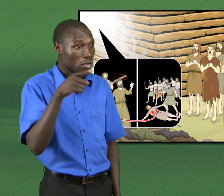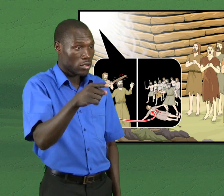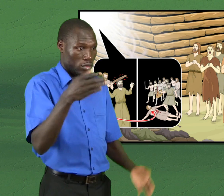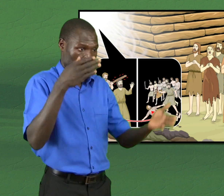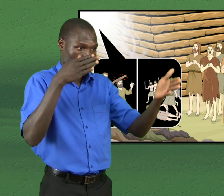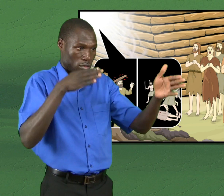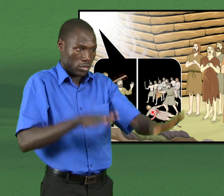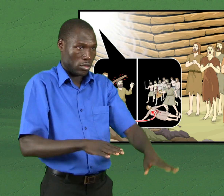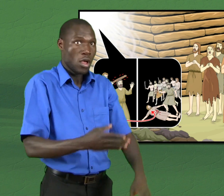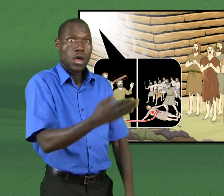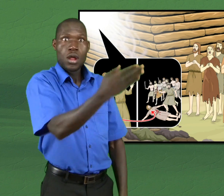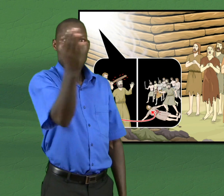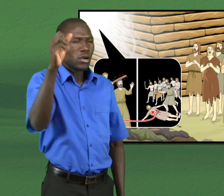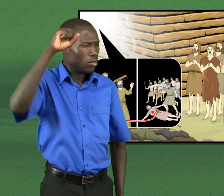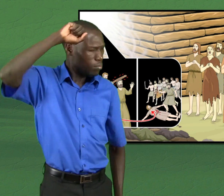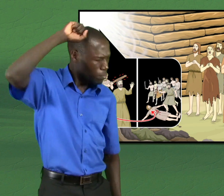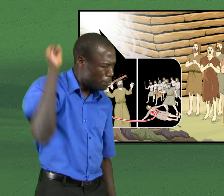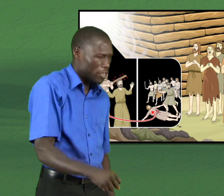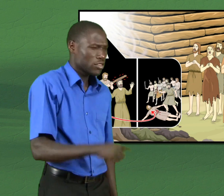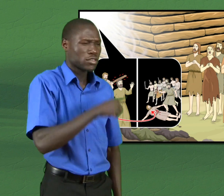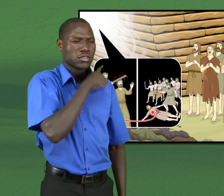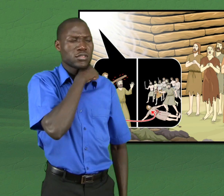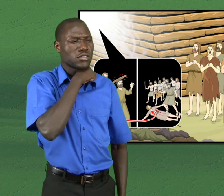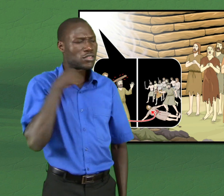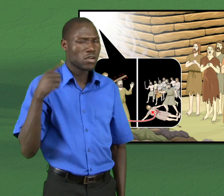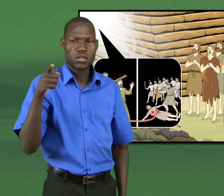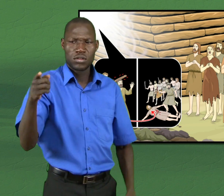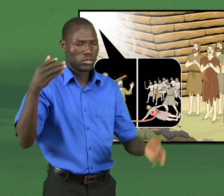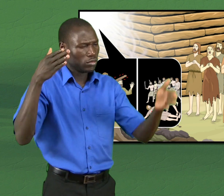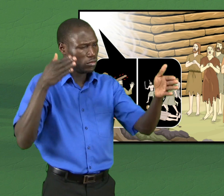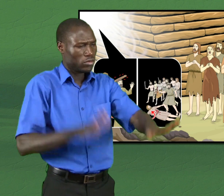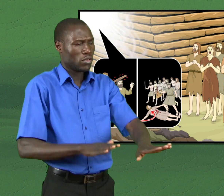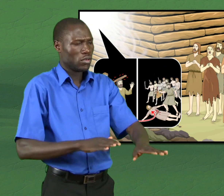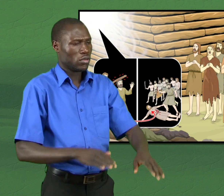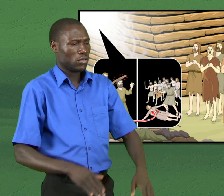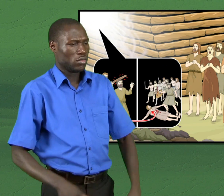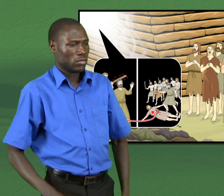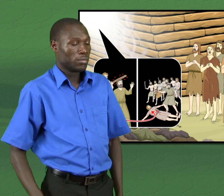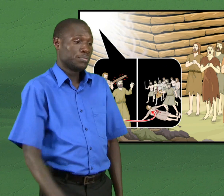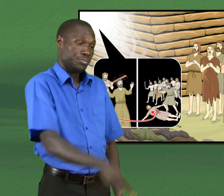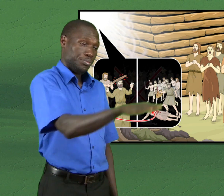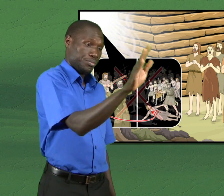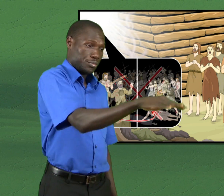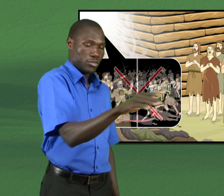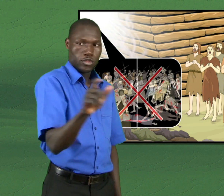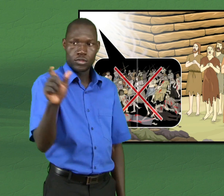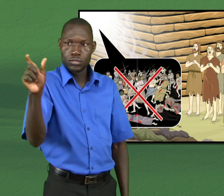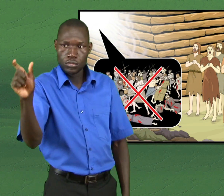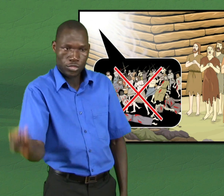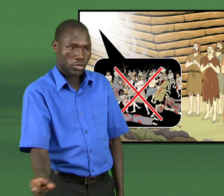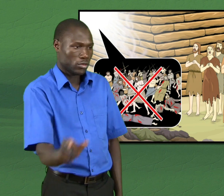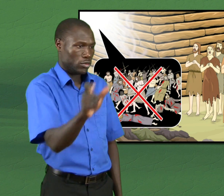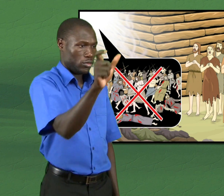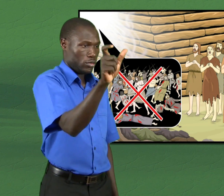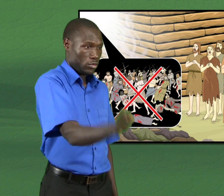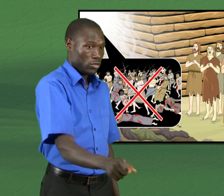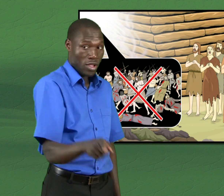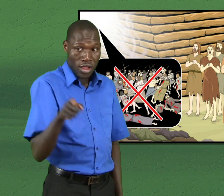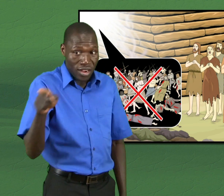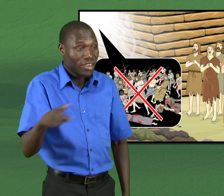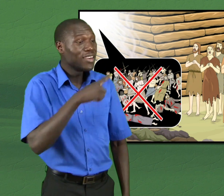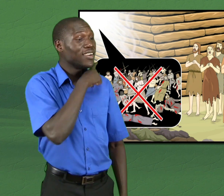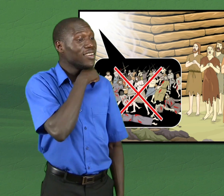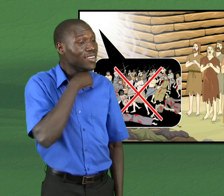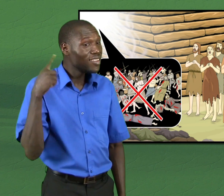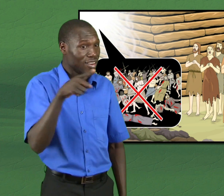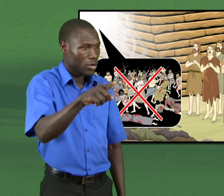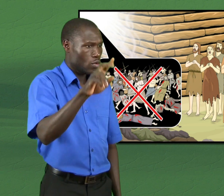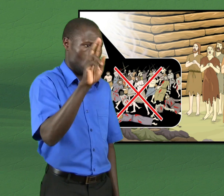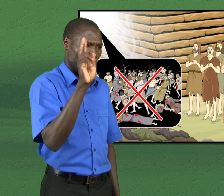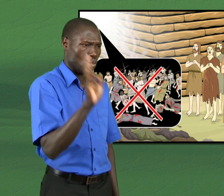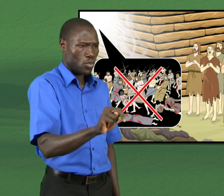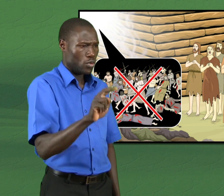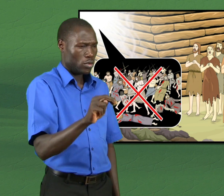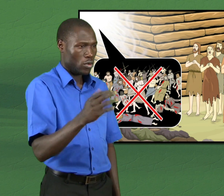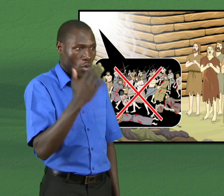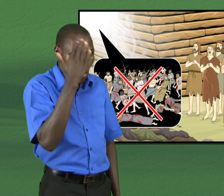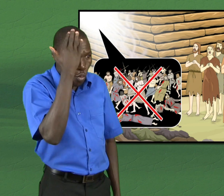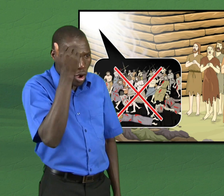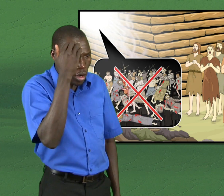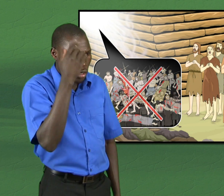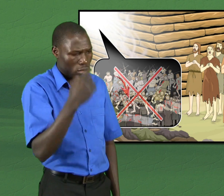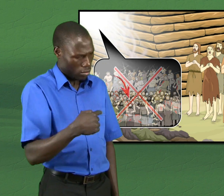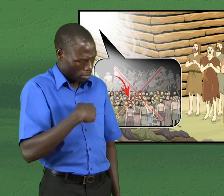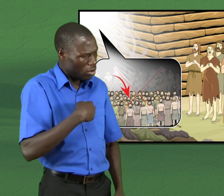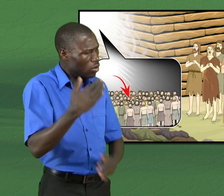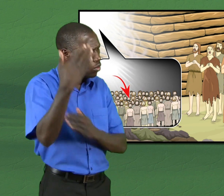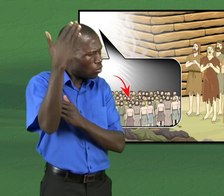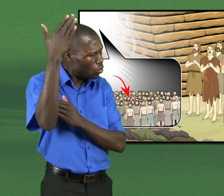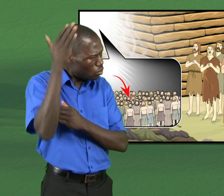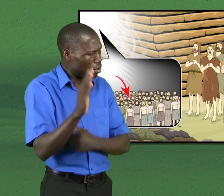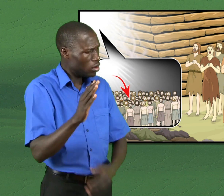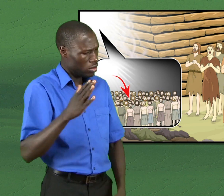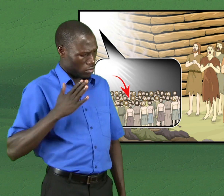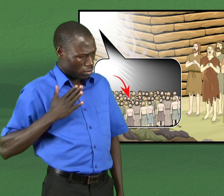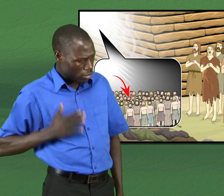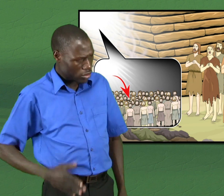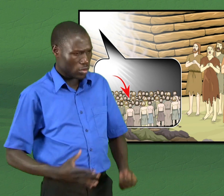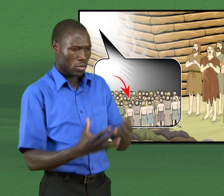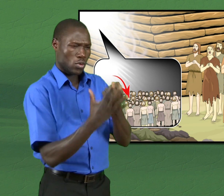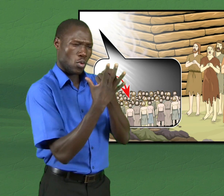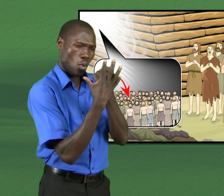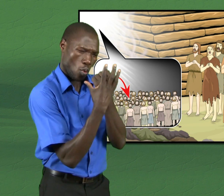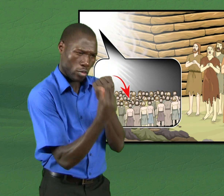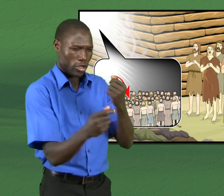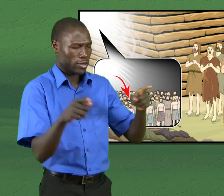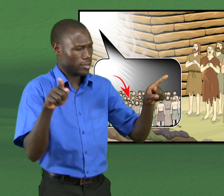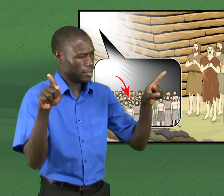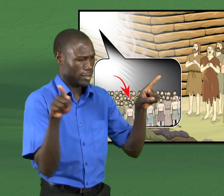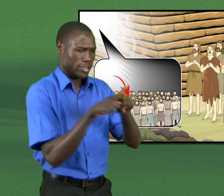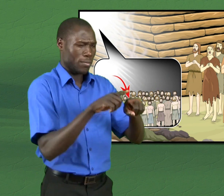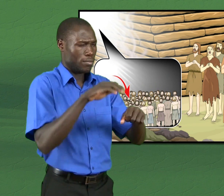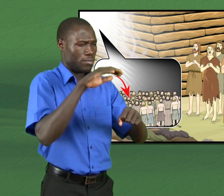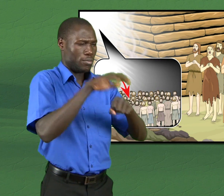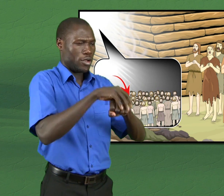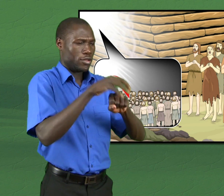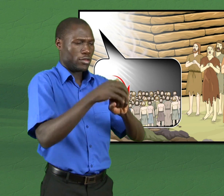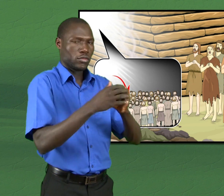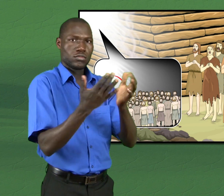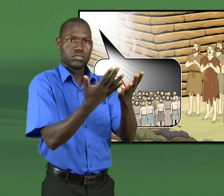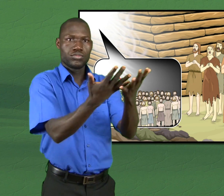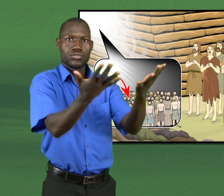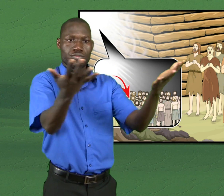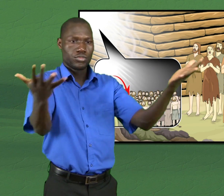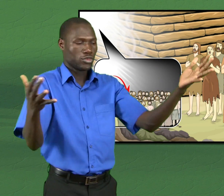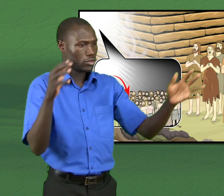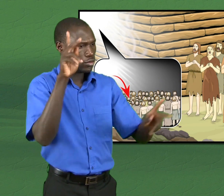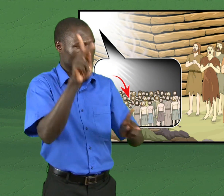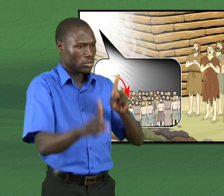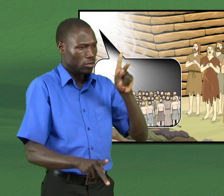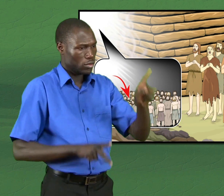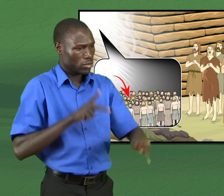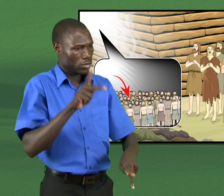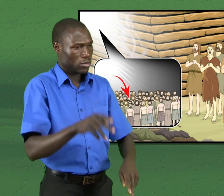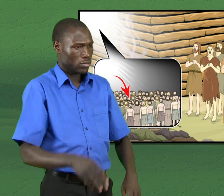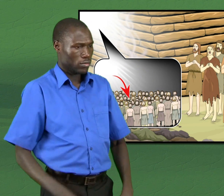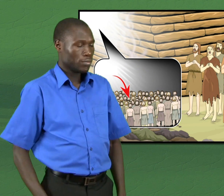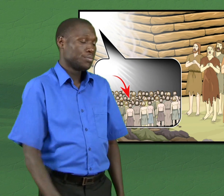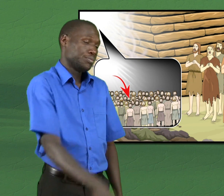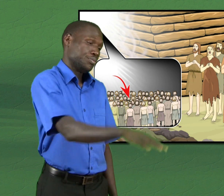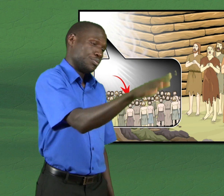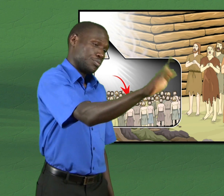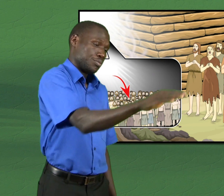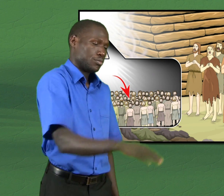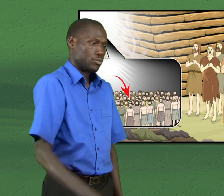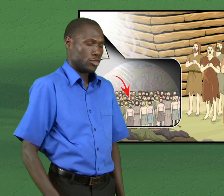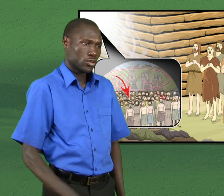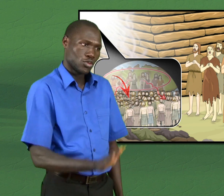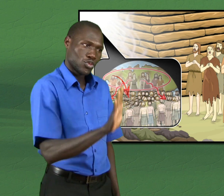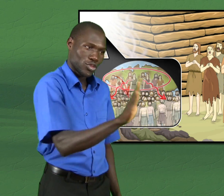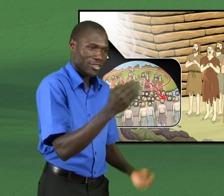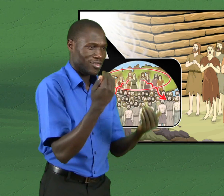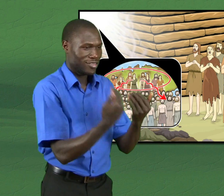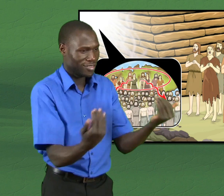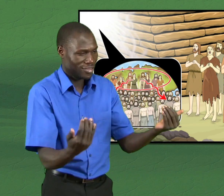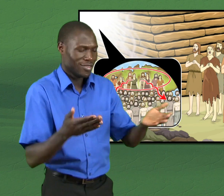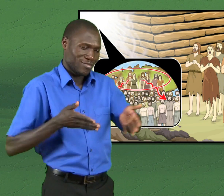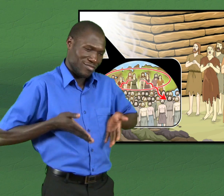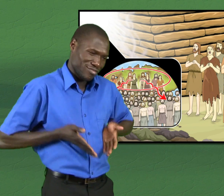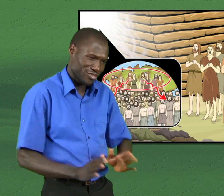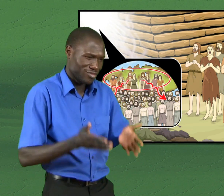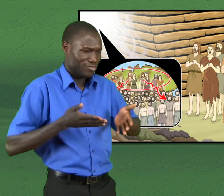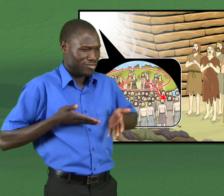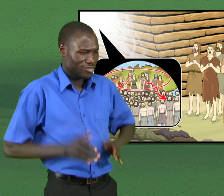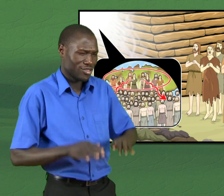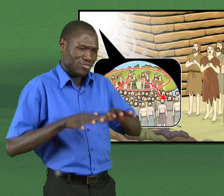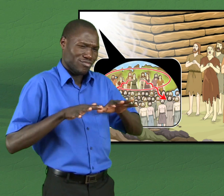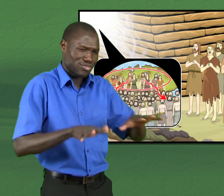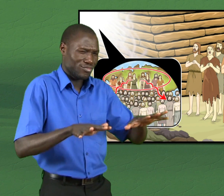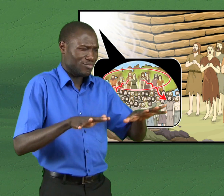for in His own image God has made mankind. But as for you, be fruitful and multiply; spread out across the earth and multiply upon it.”